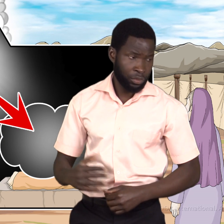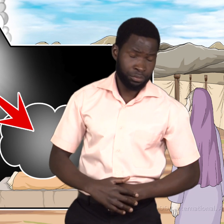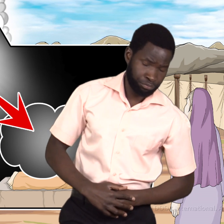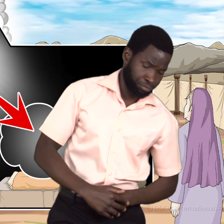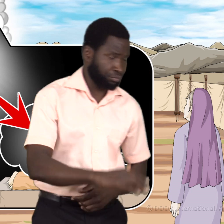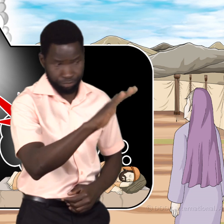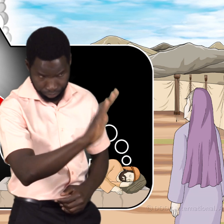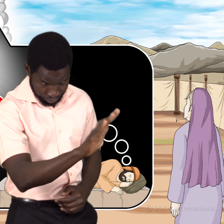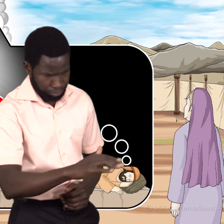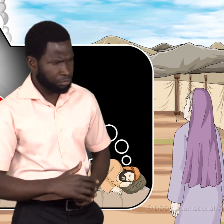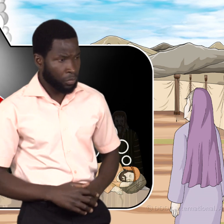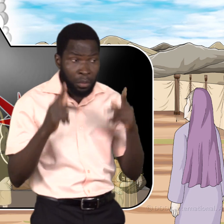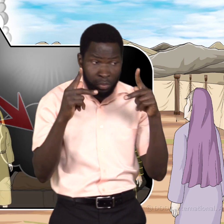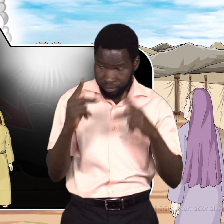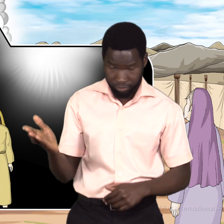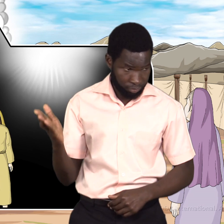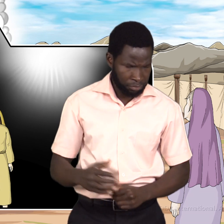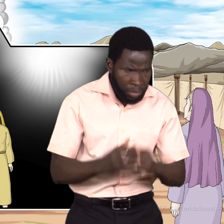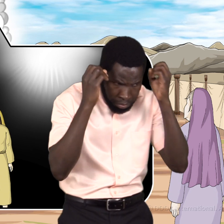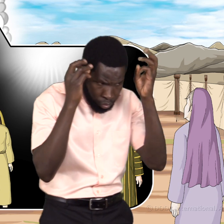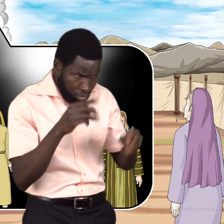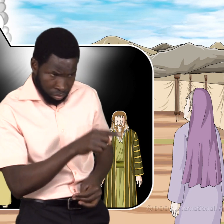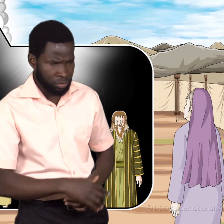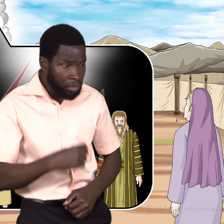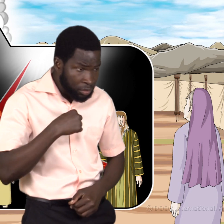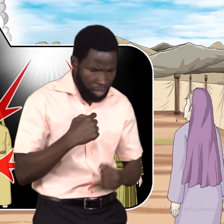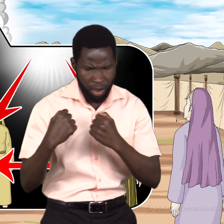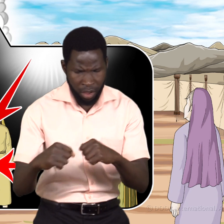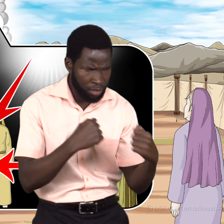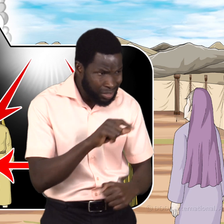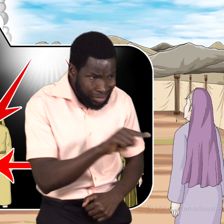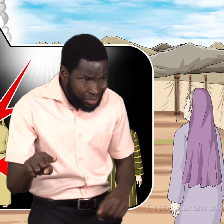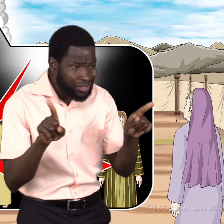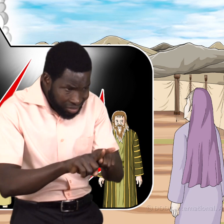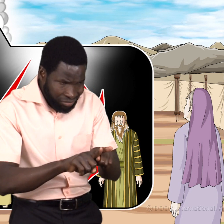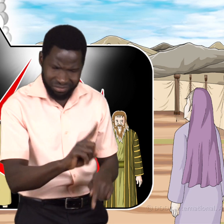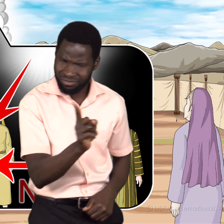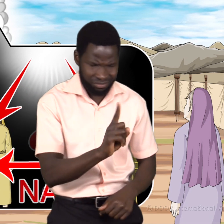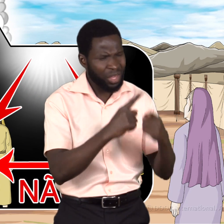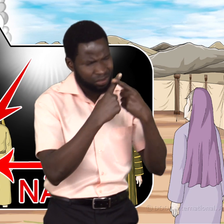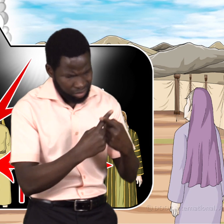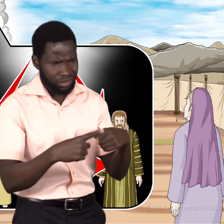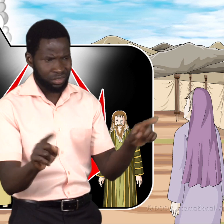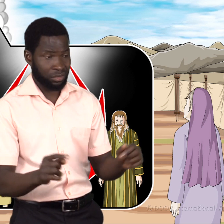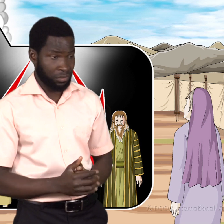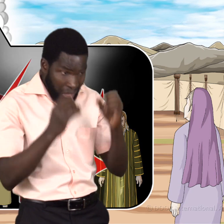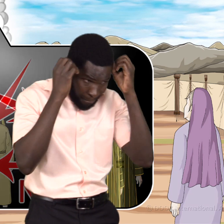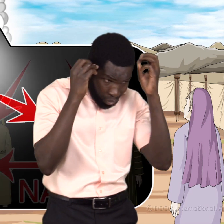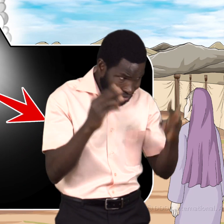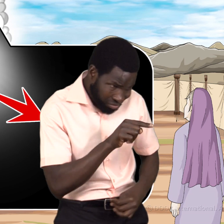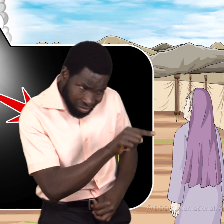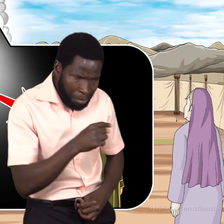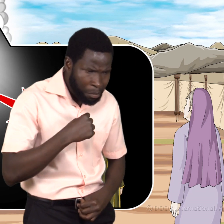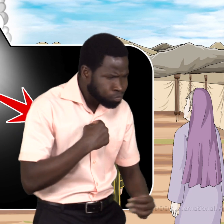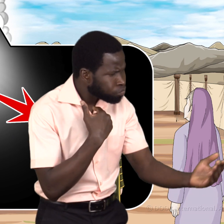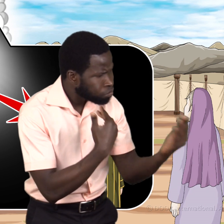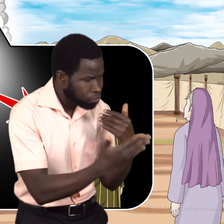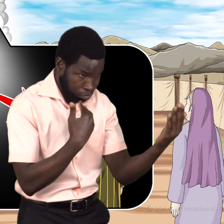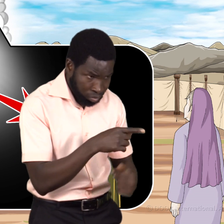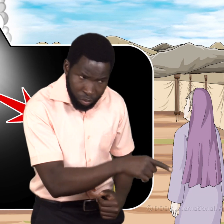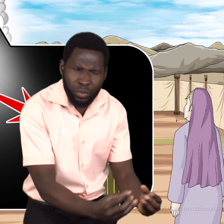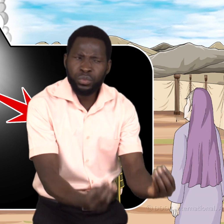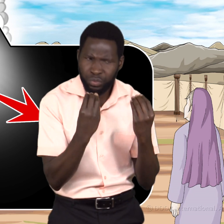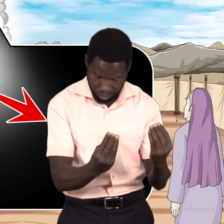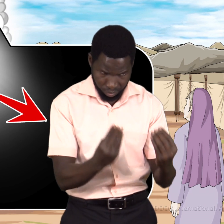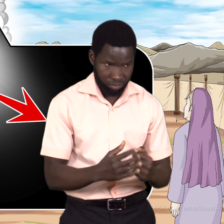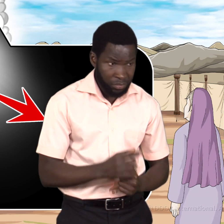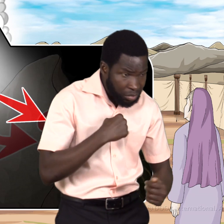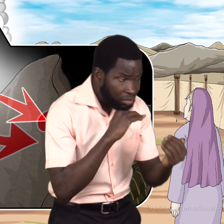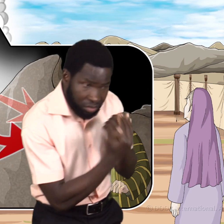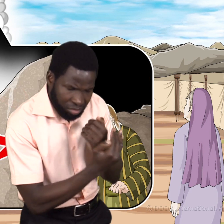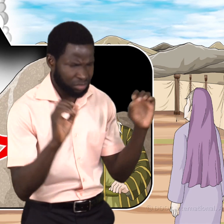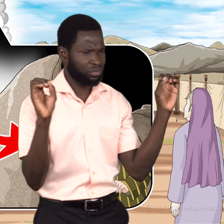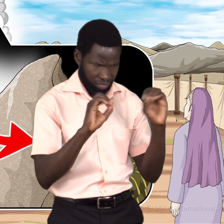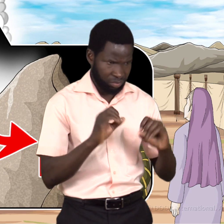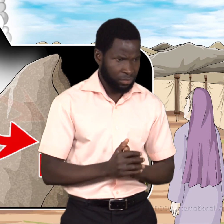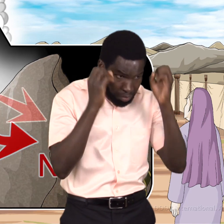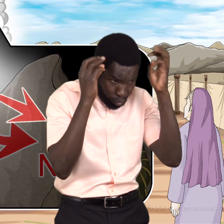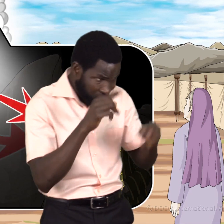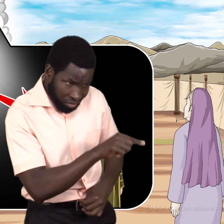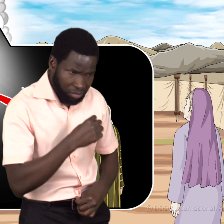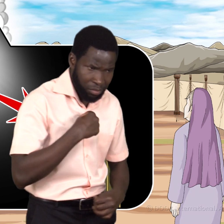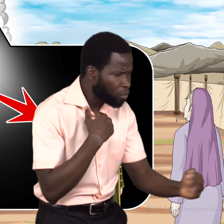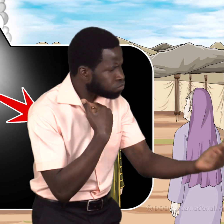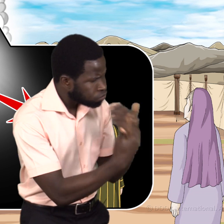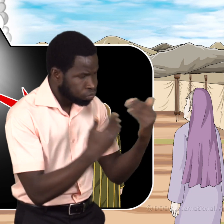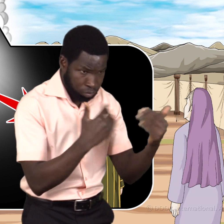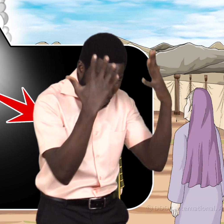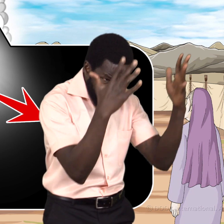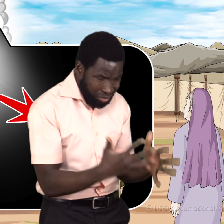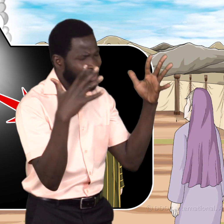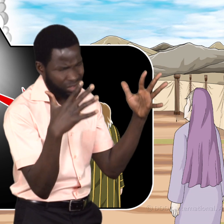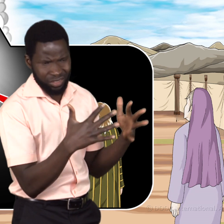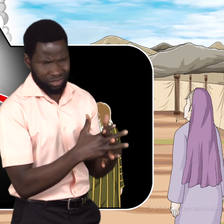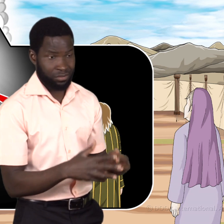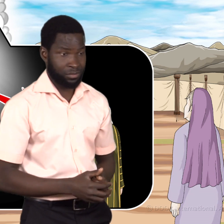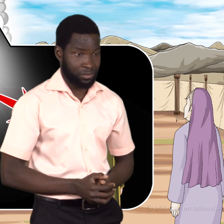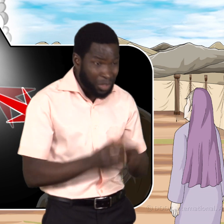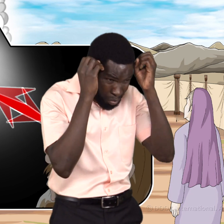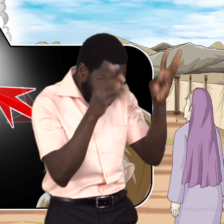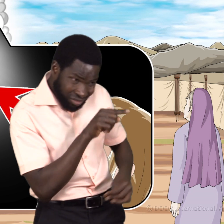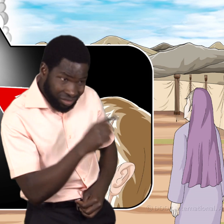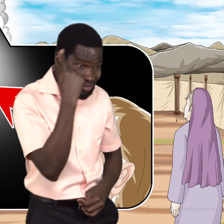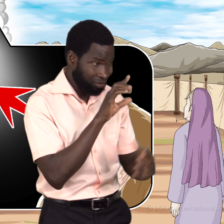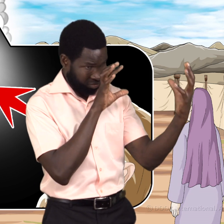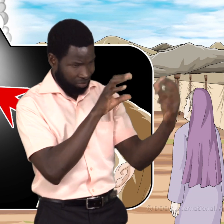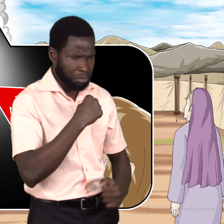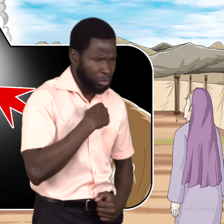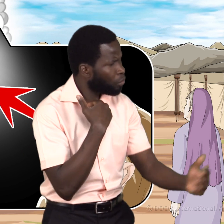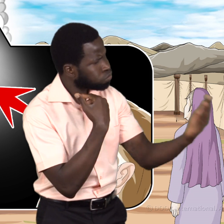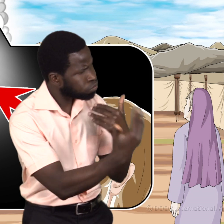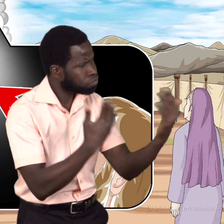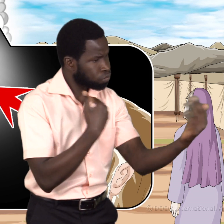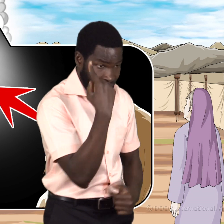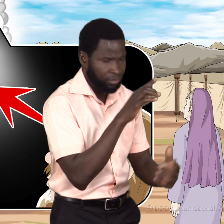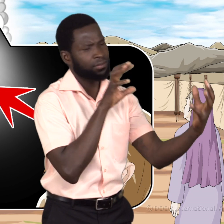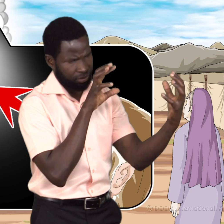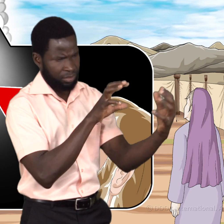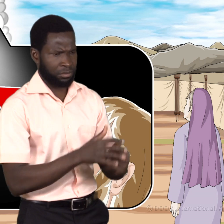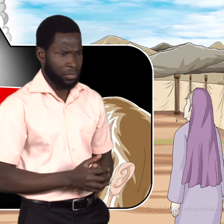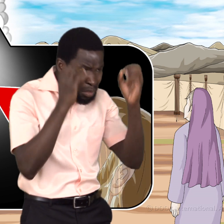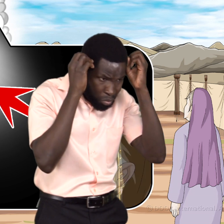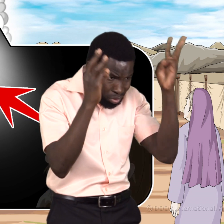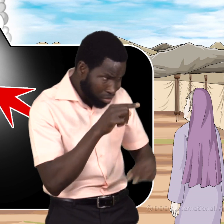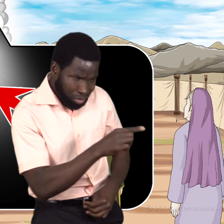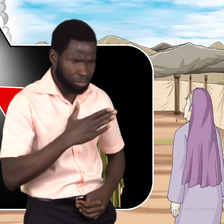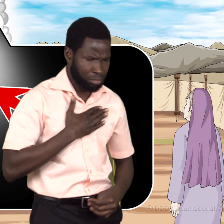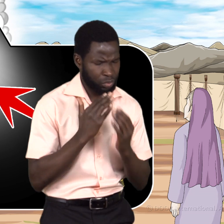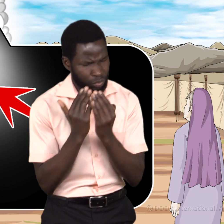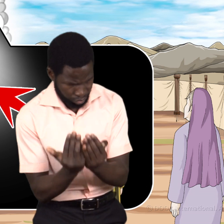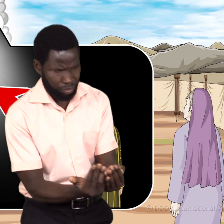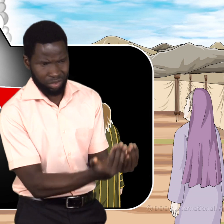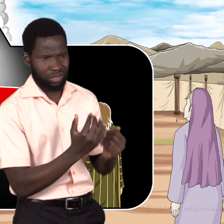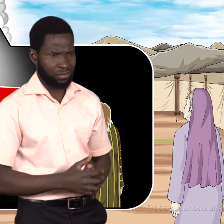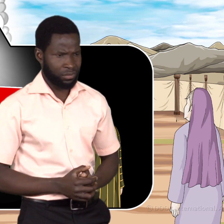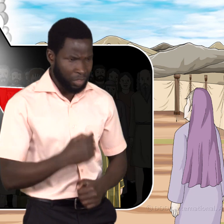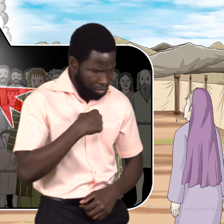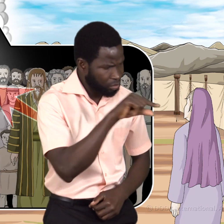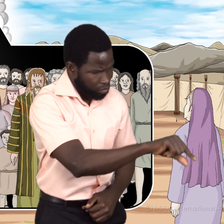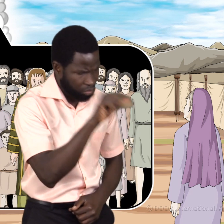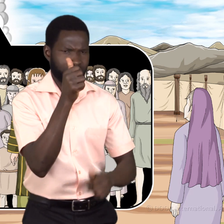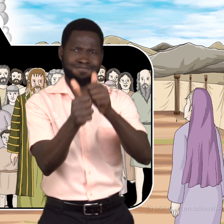But this is not so with My servant Moses;